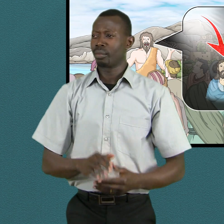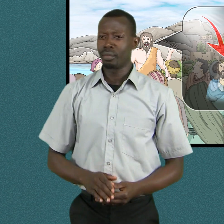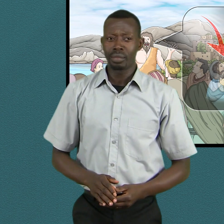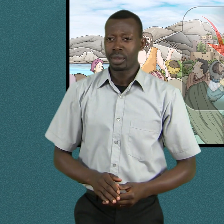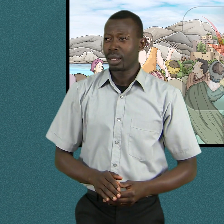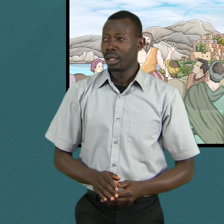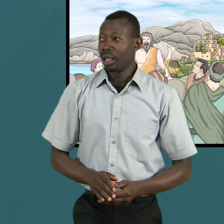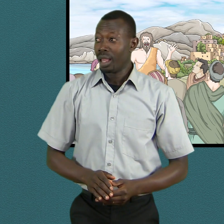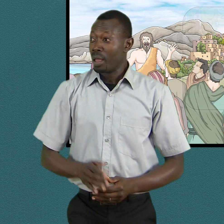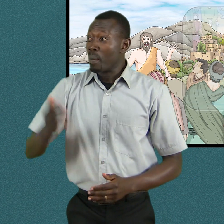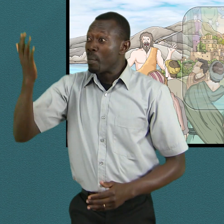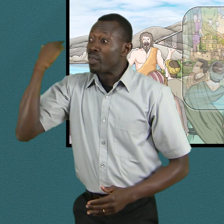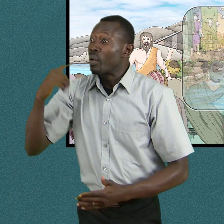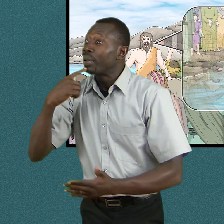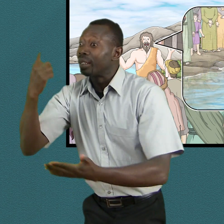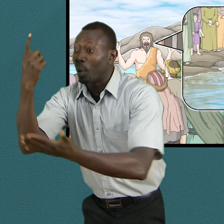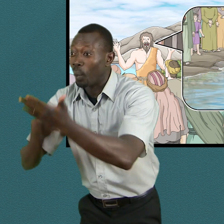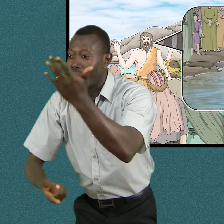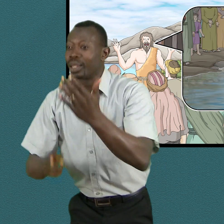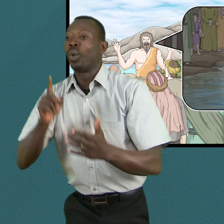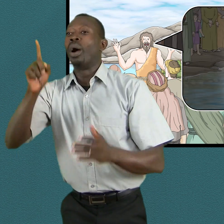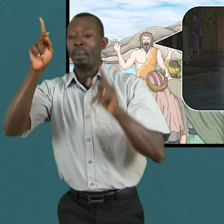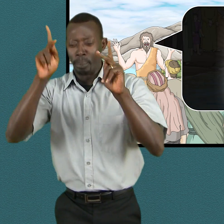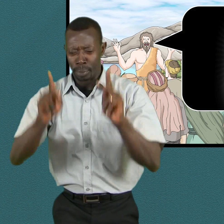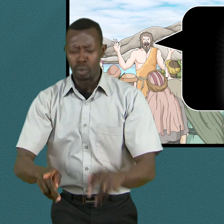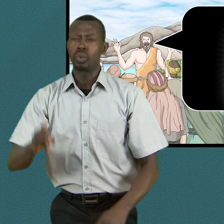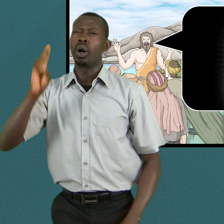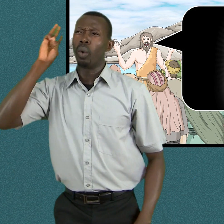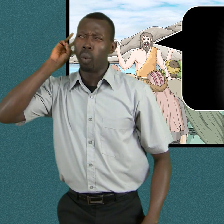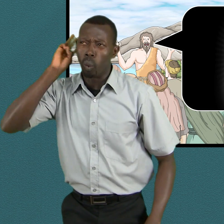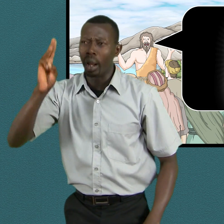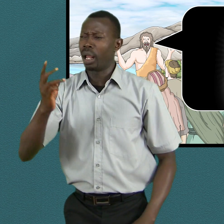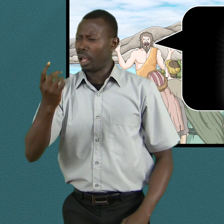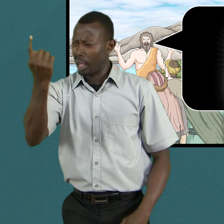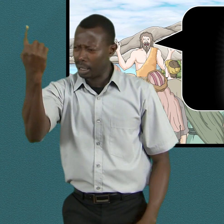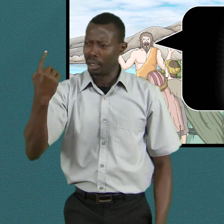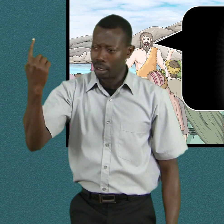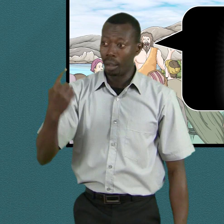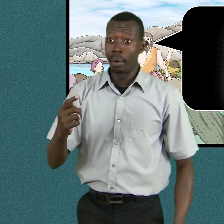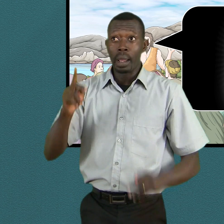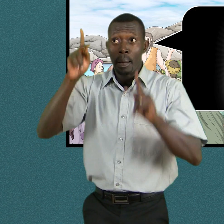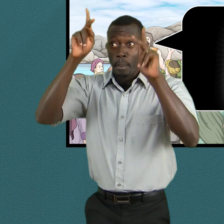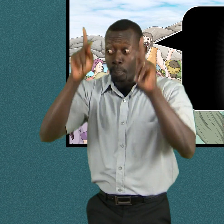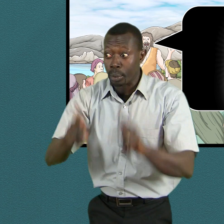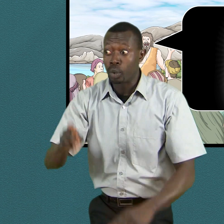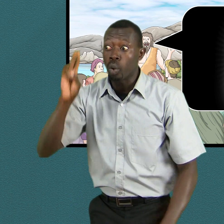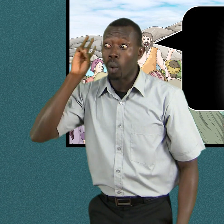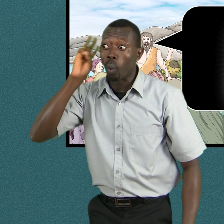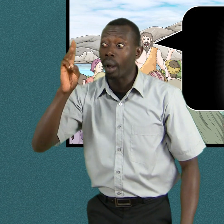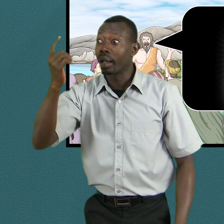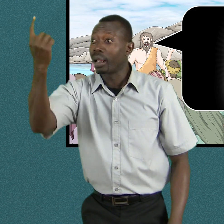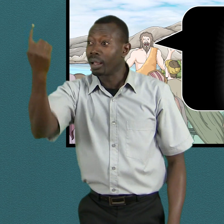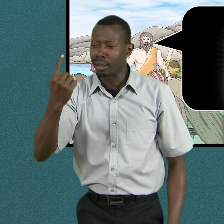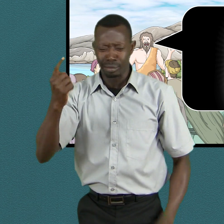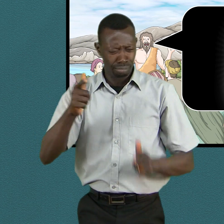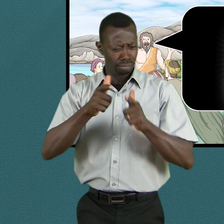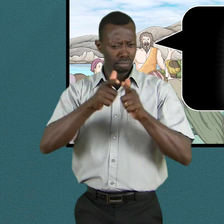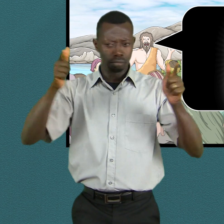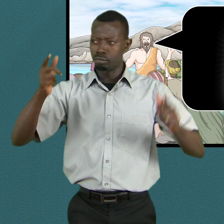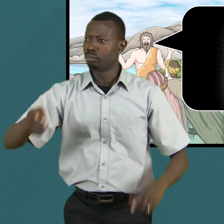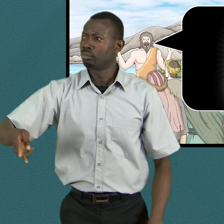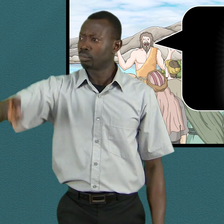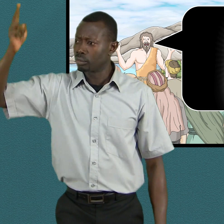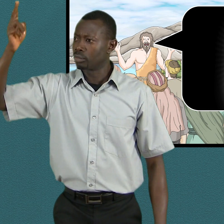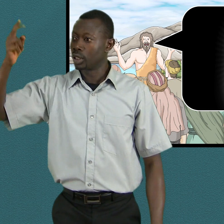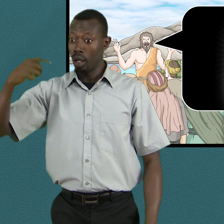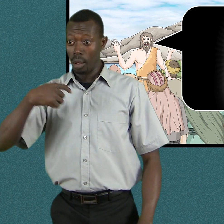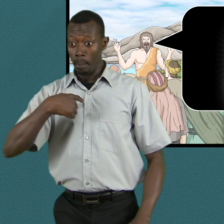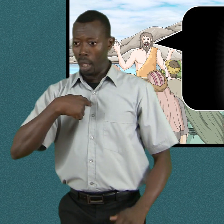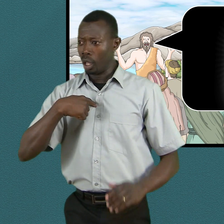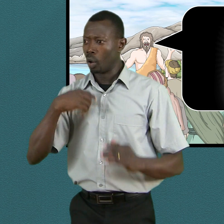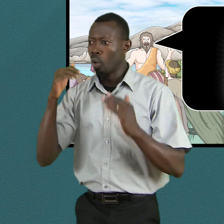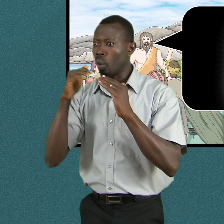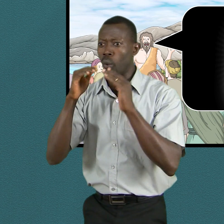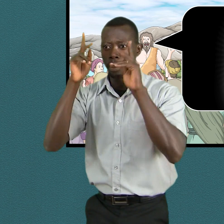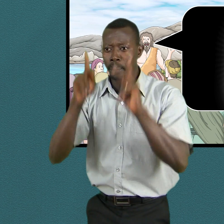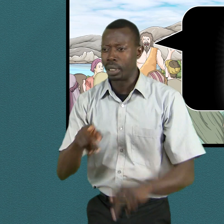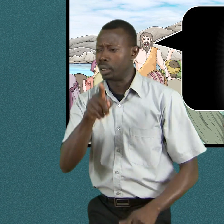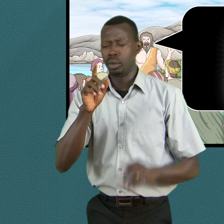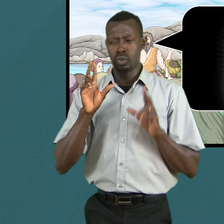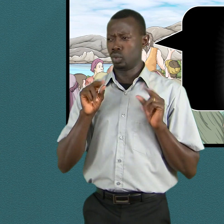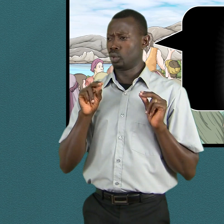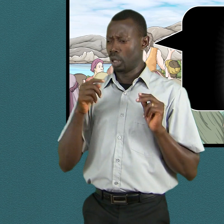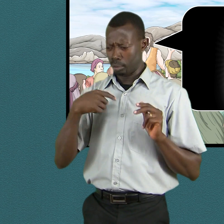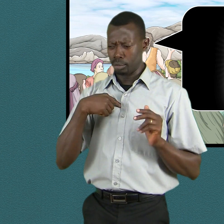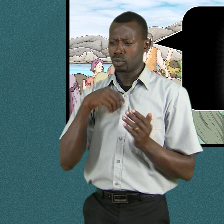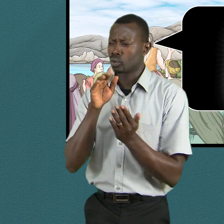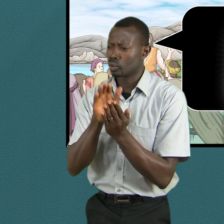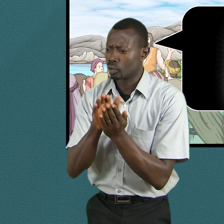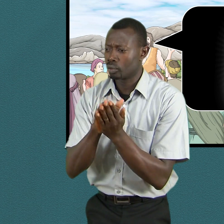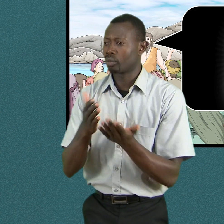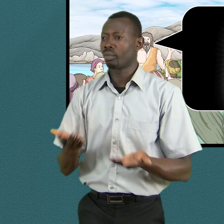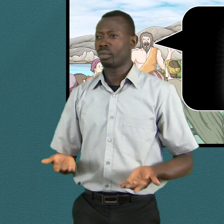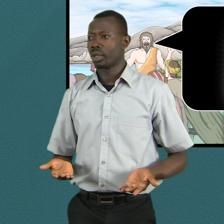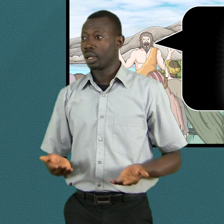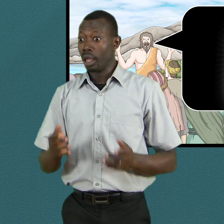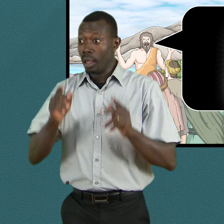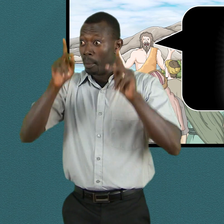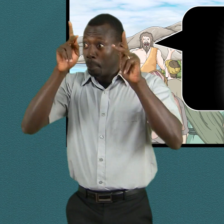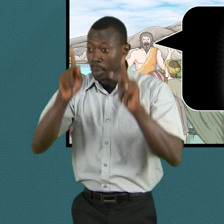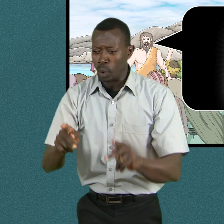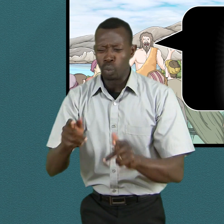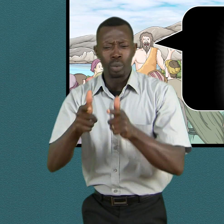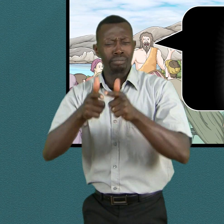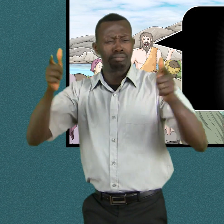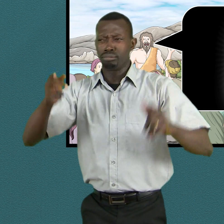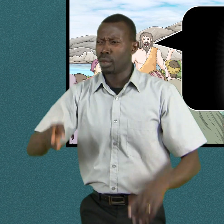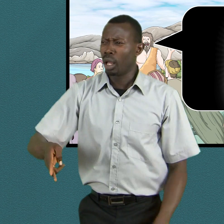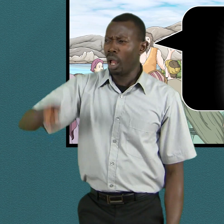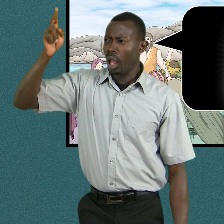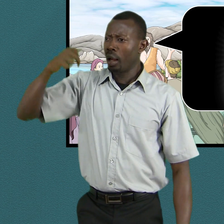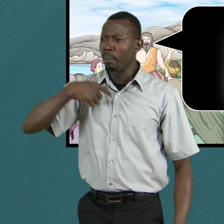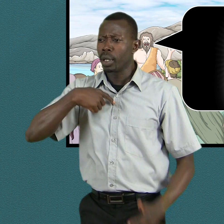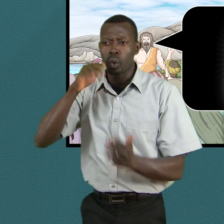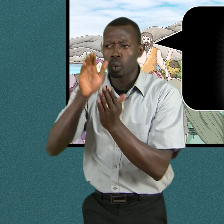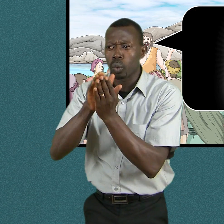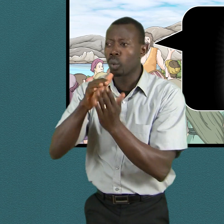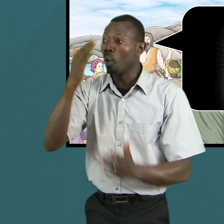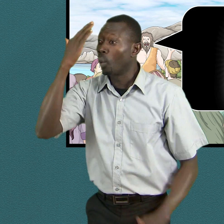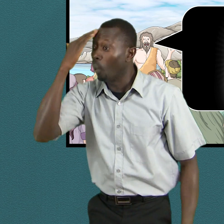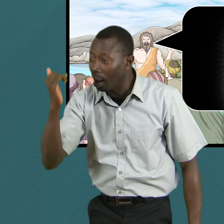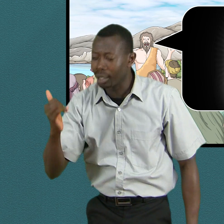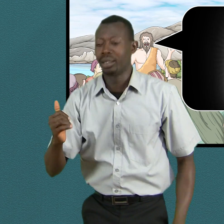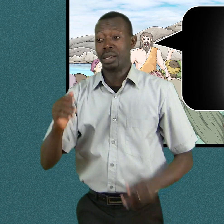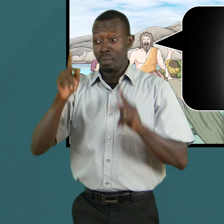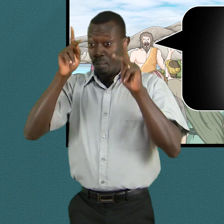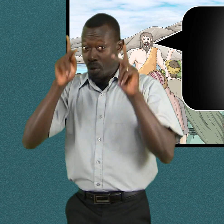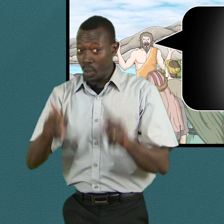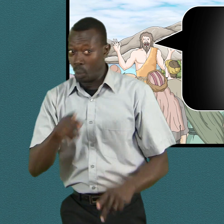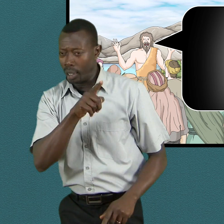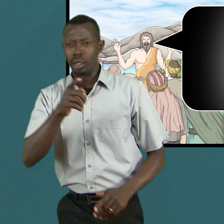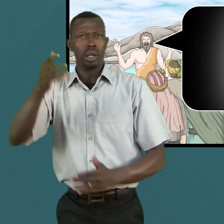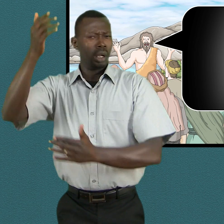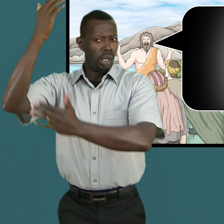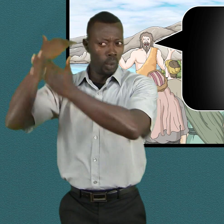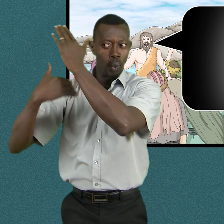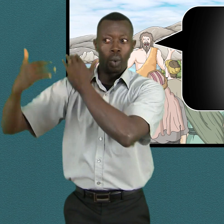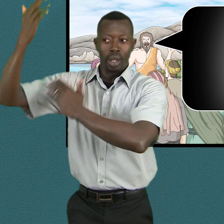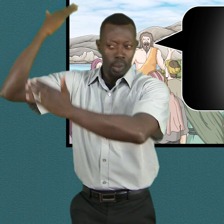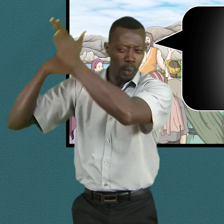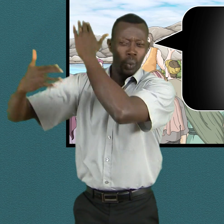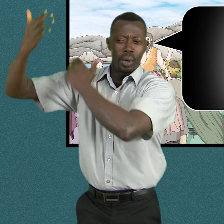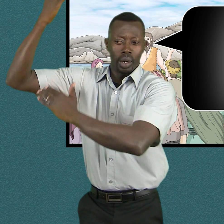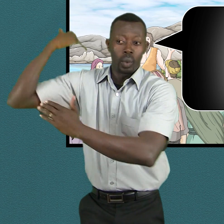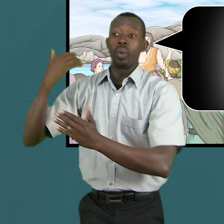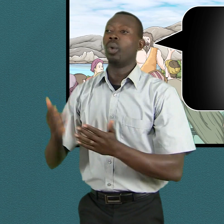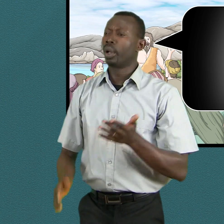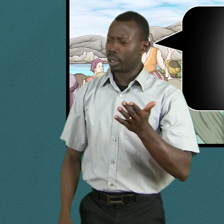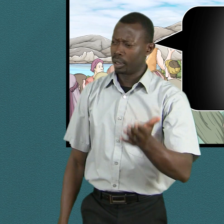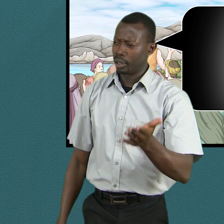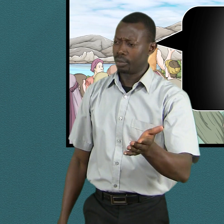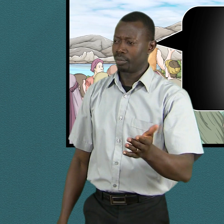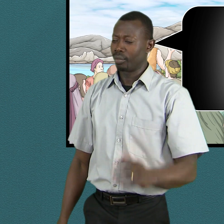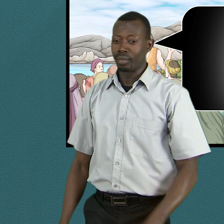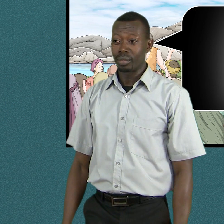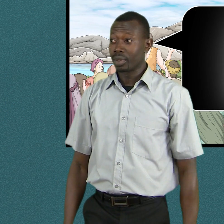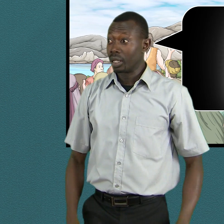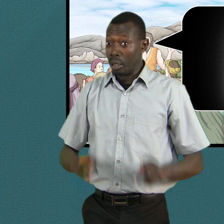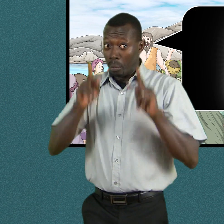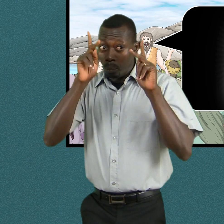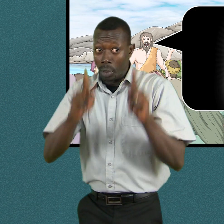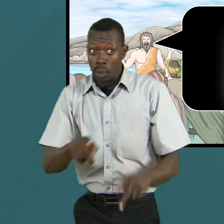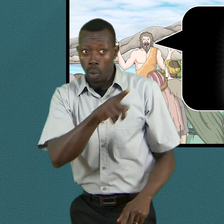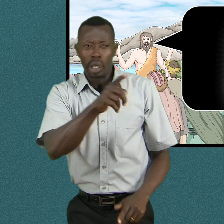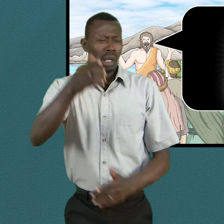This is He of whom I said, ‘A man who comes after me has surpassed me because He was before me.’